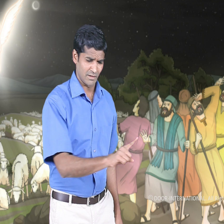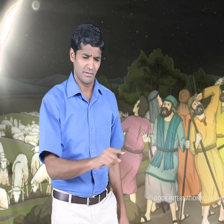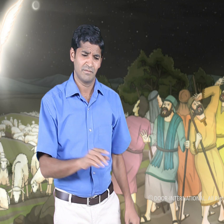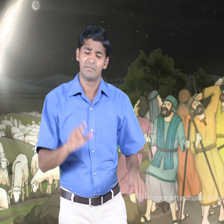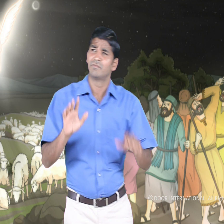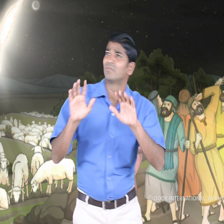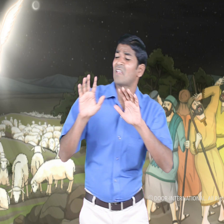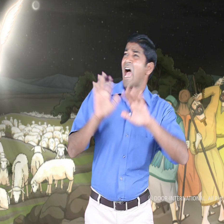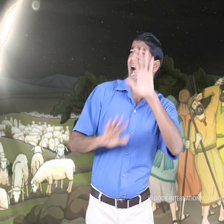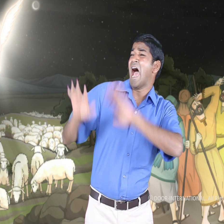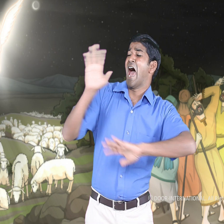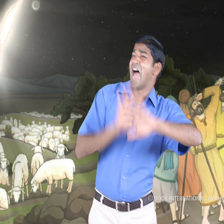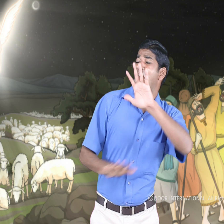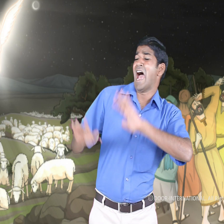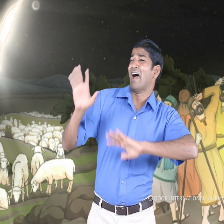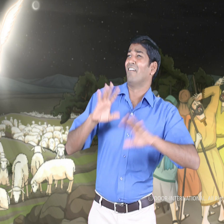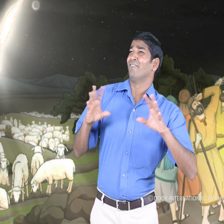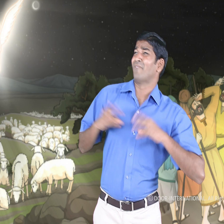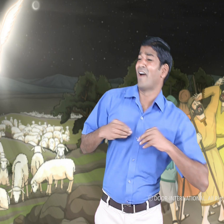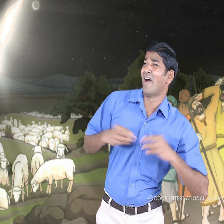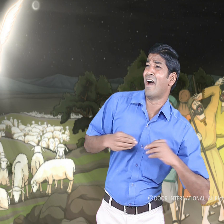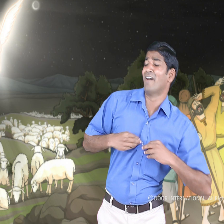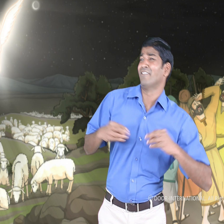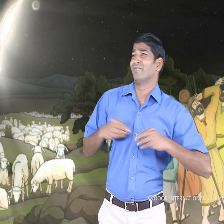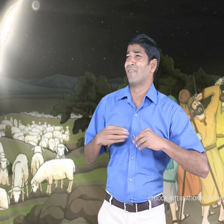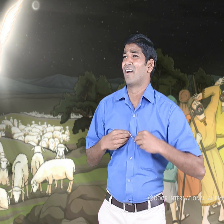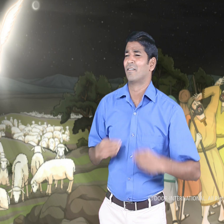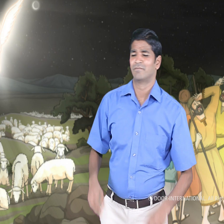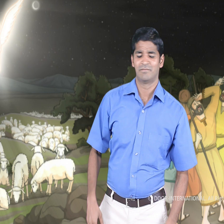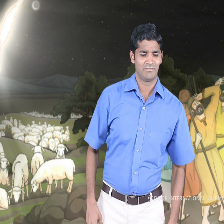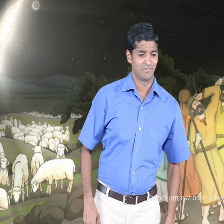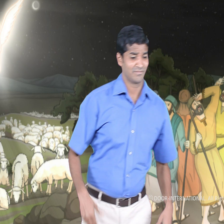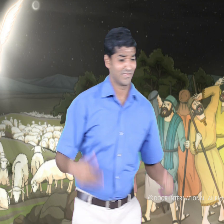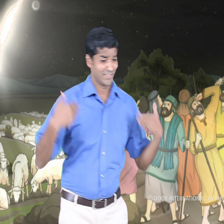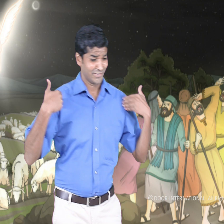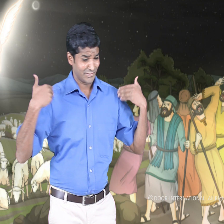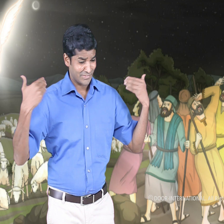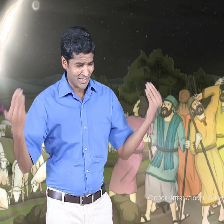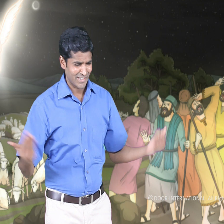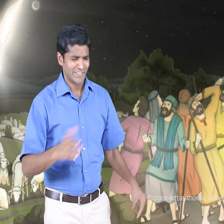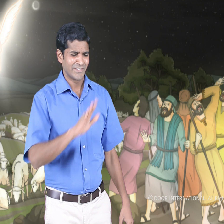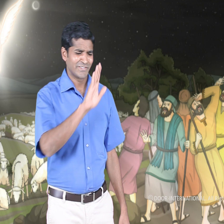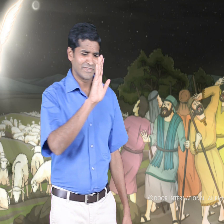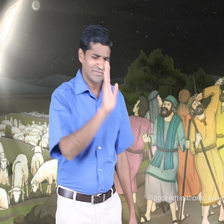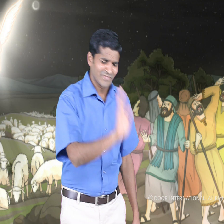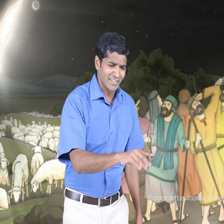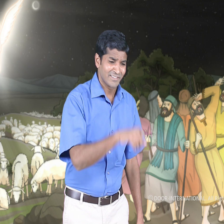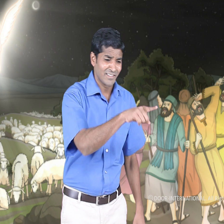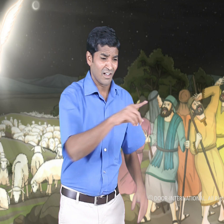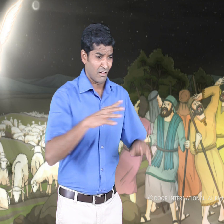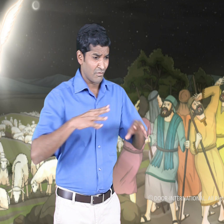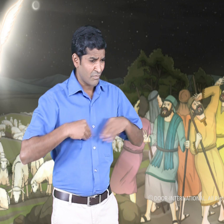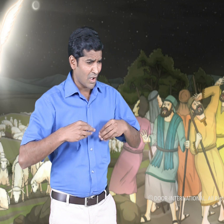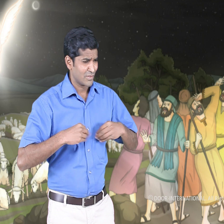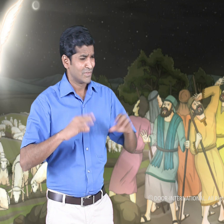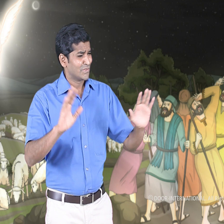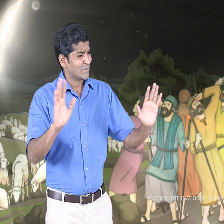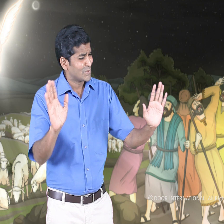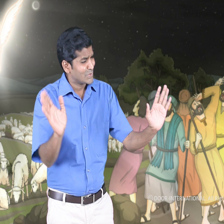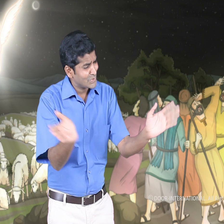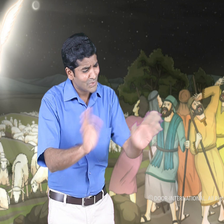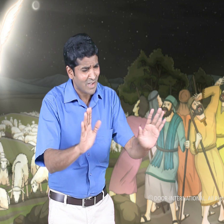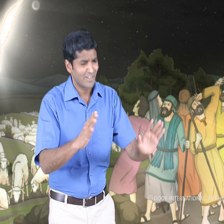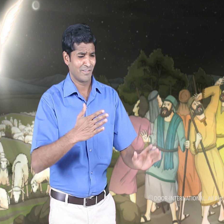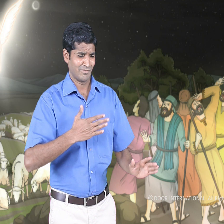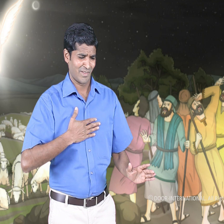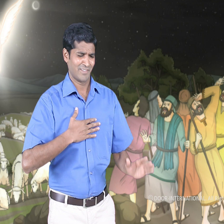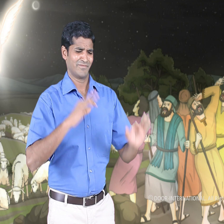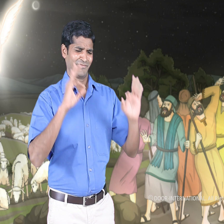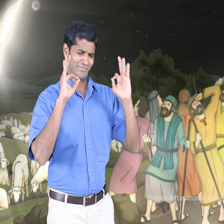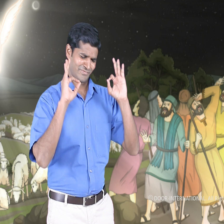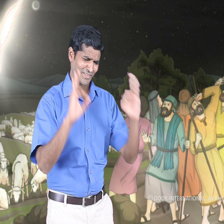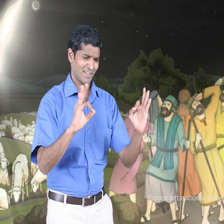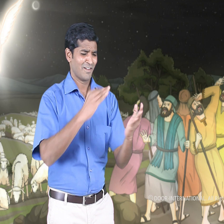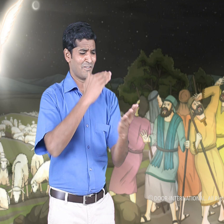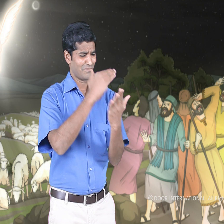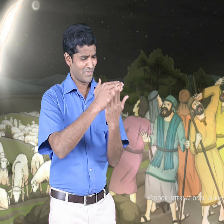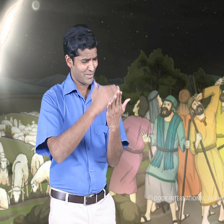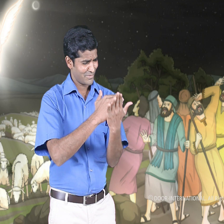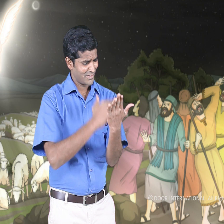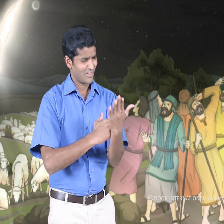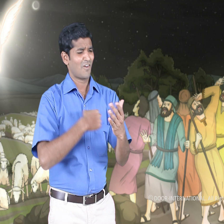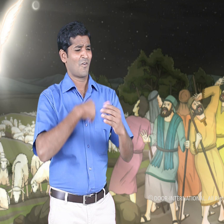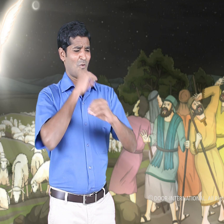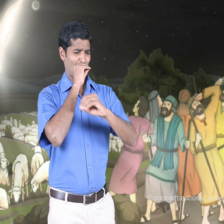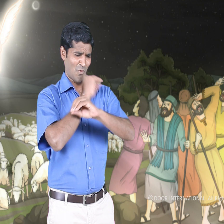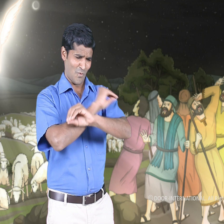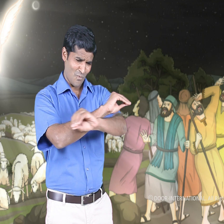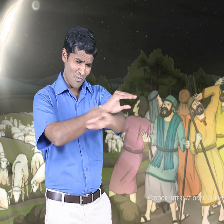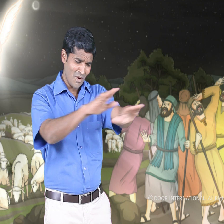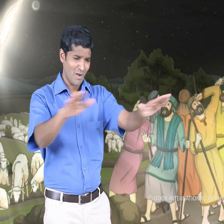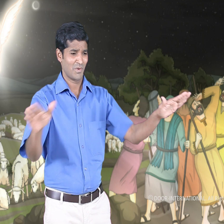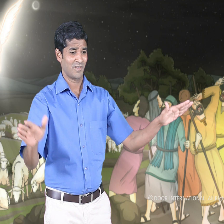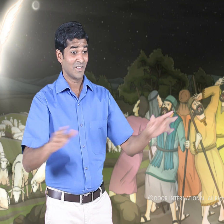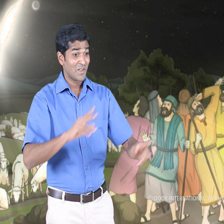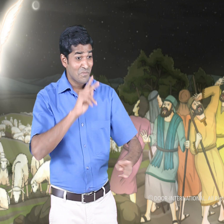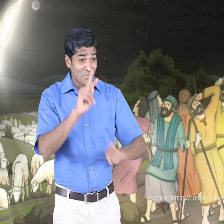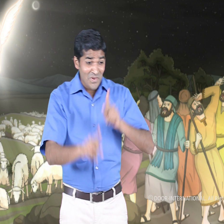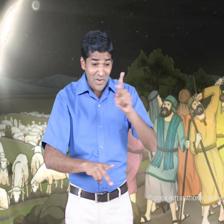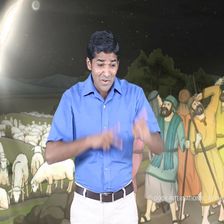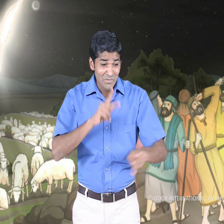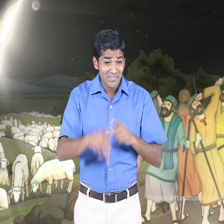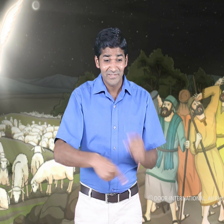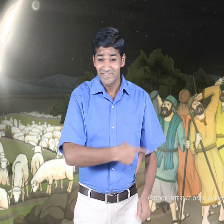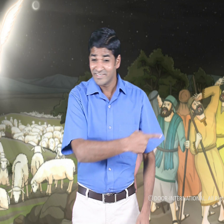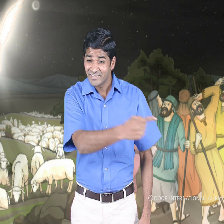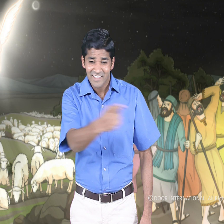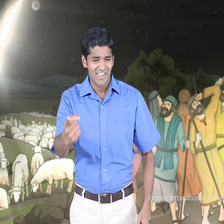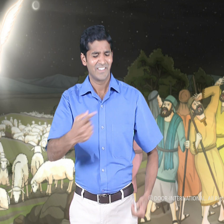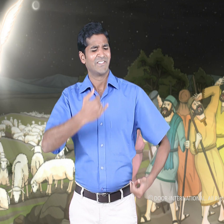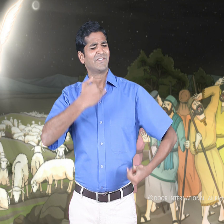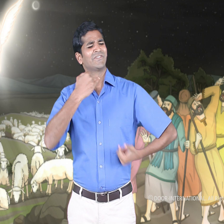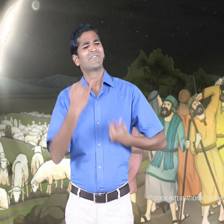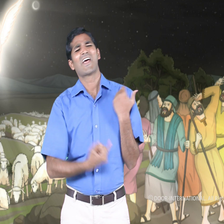But the angel said to them, “Do not be afraid!